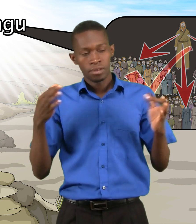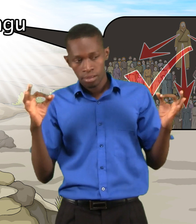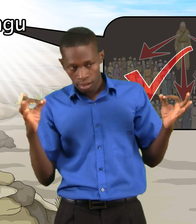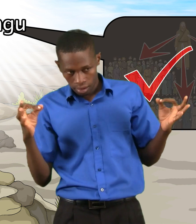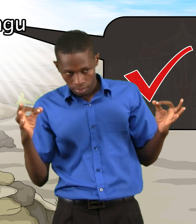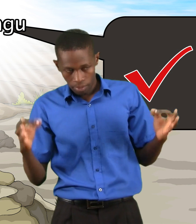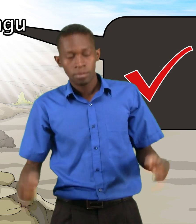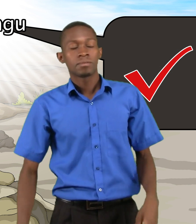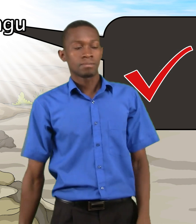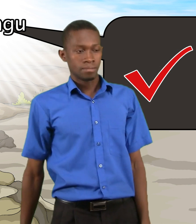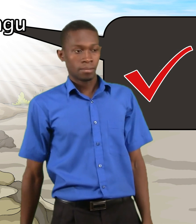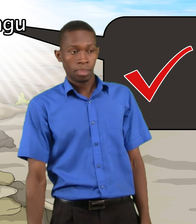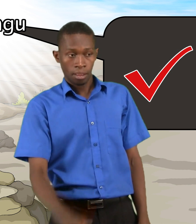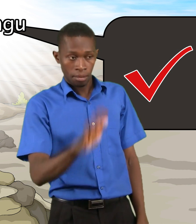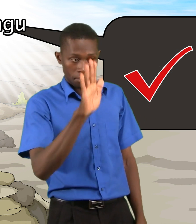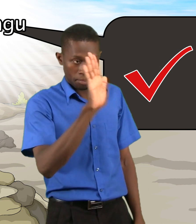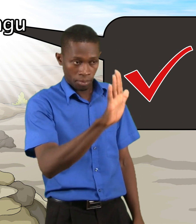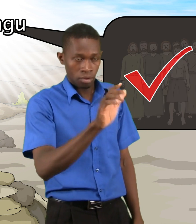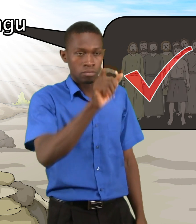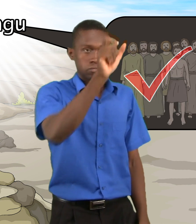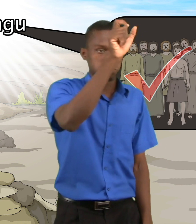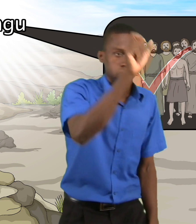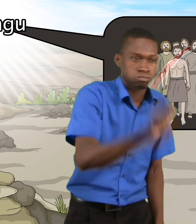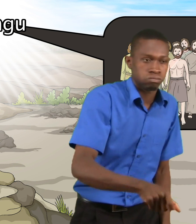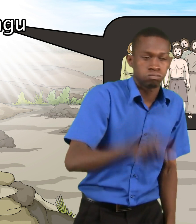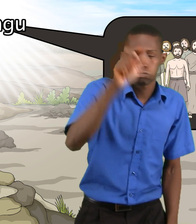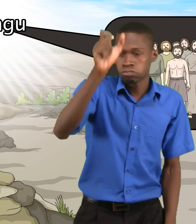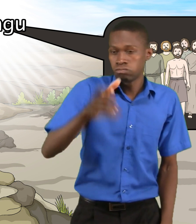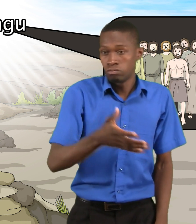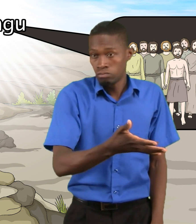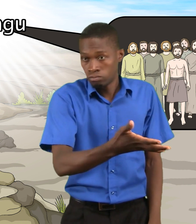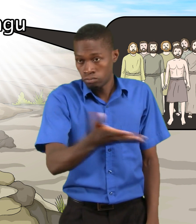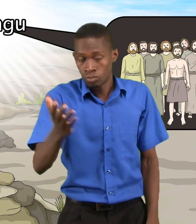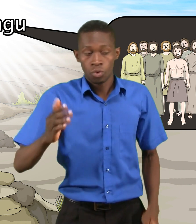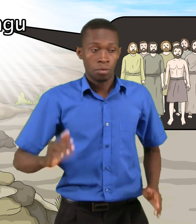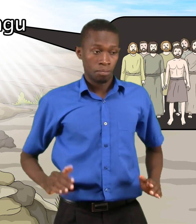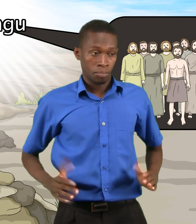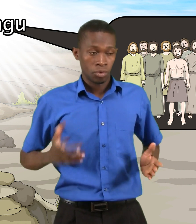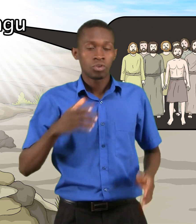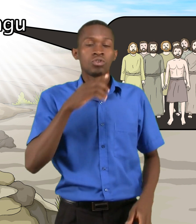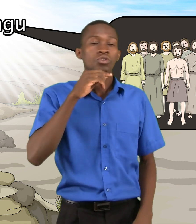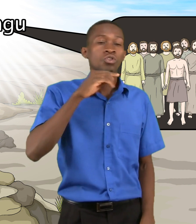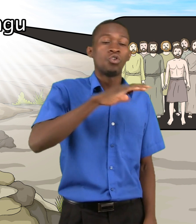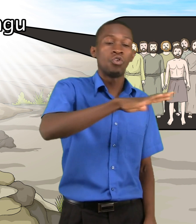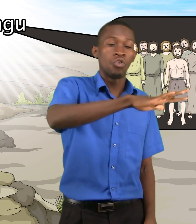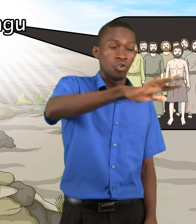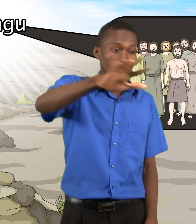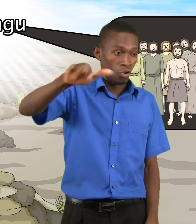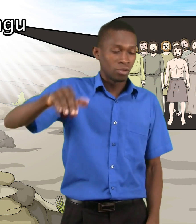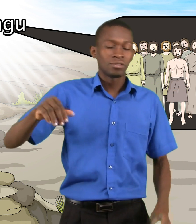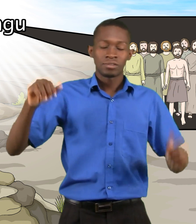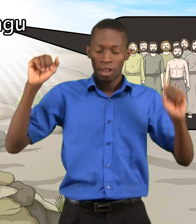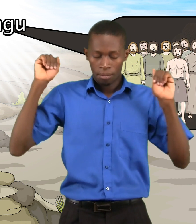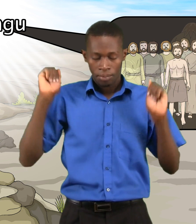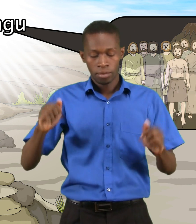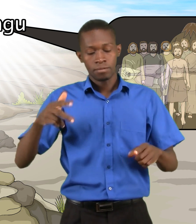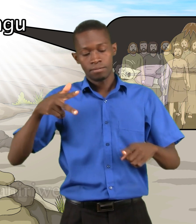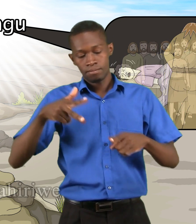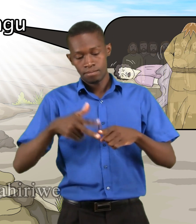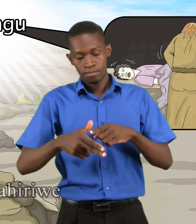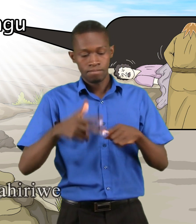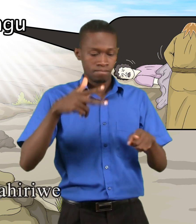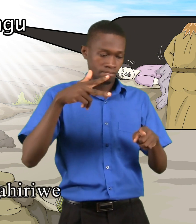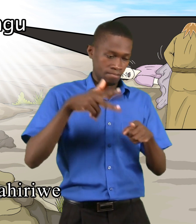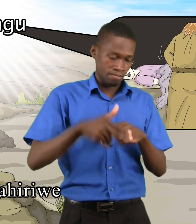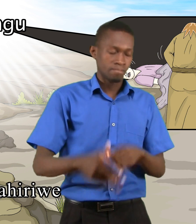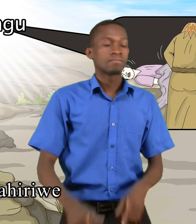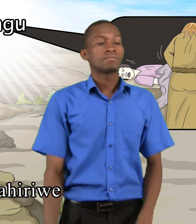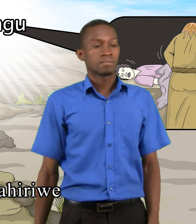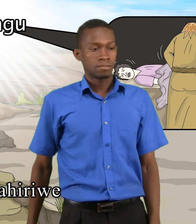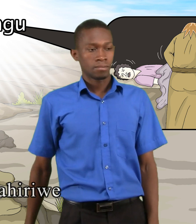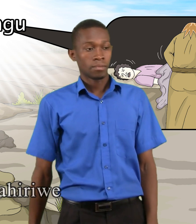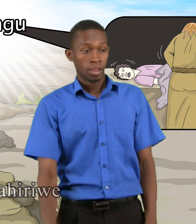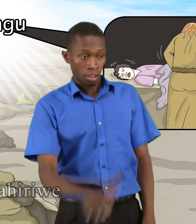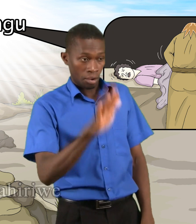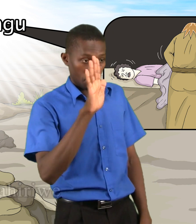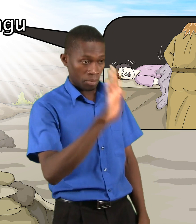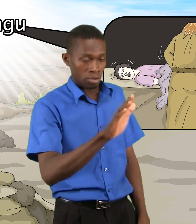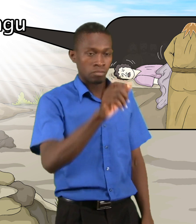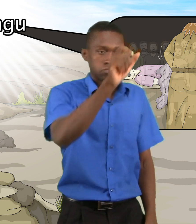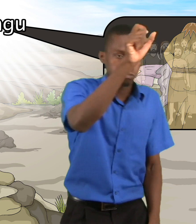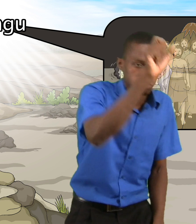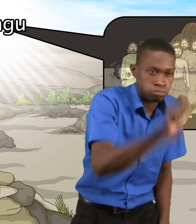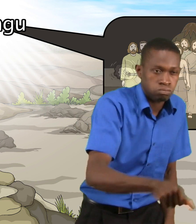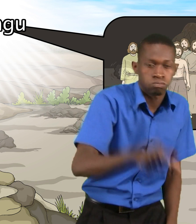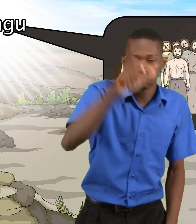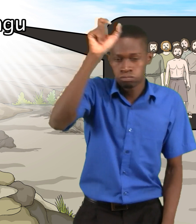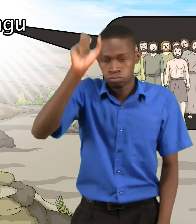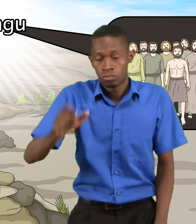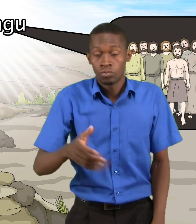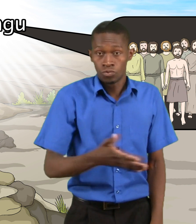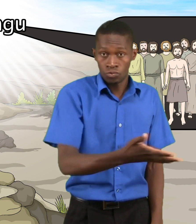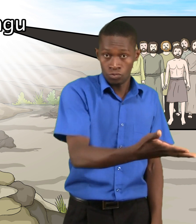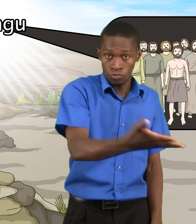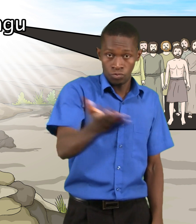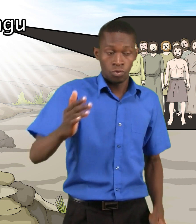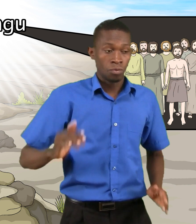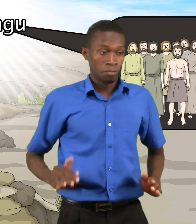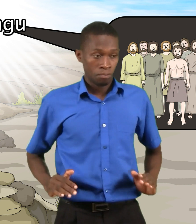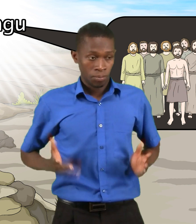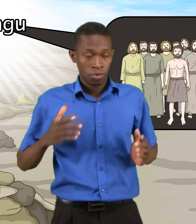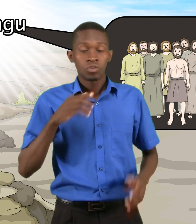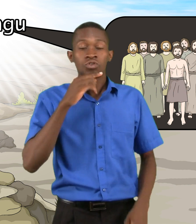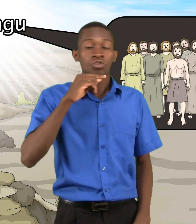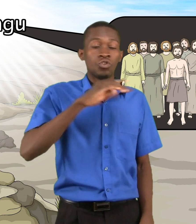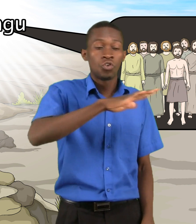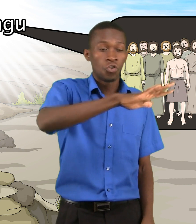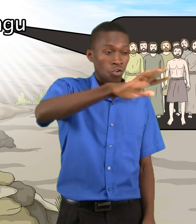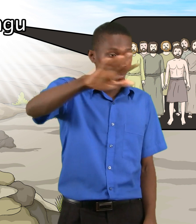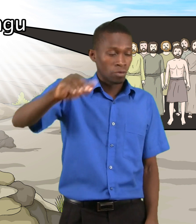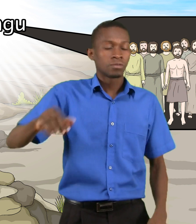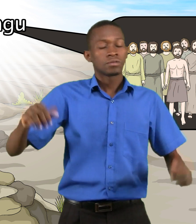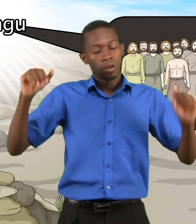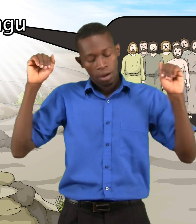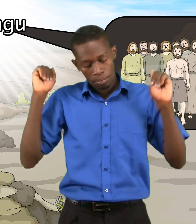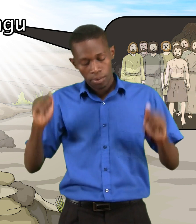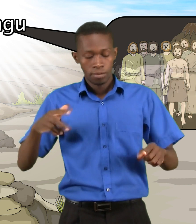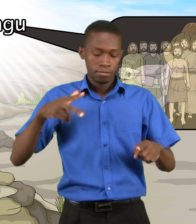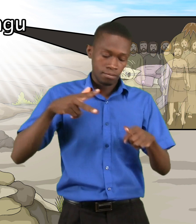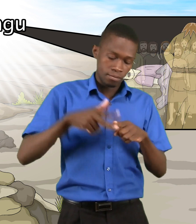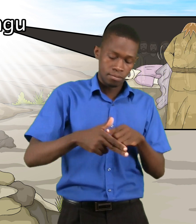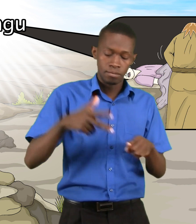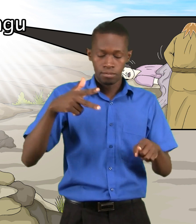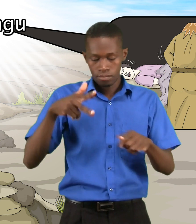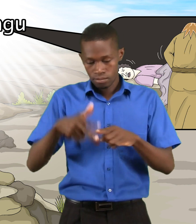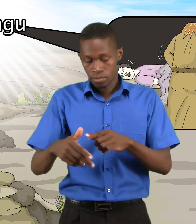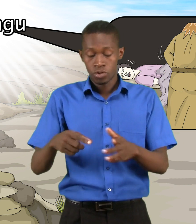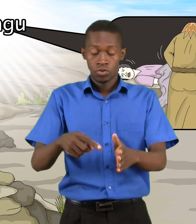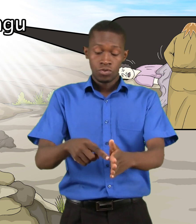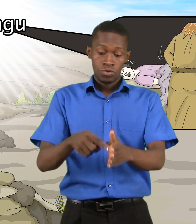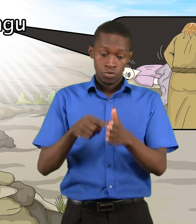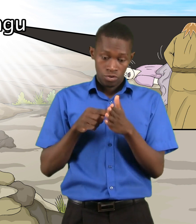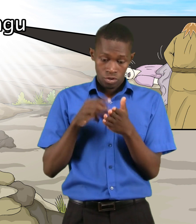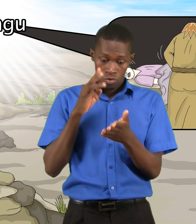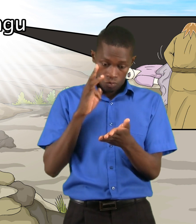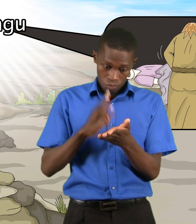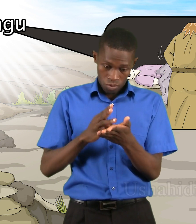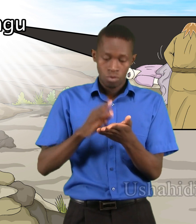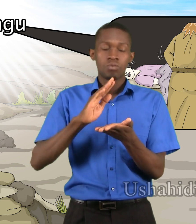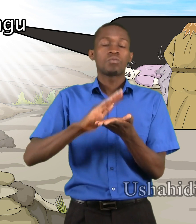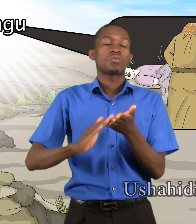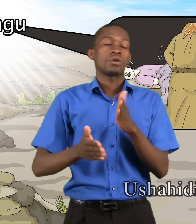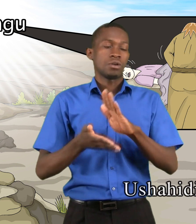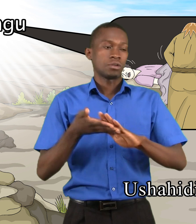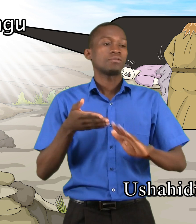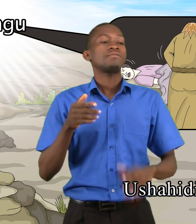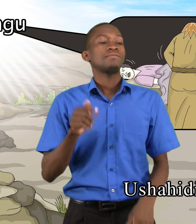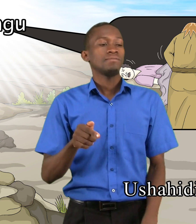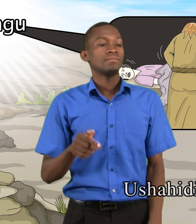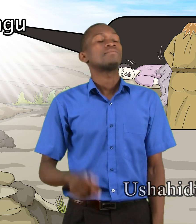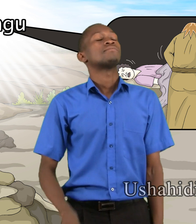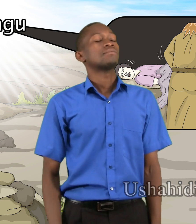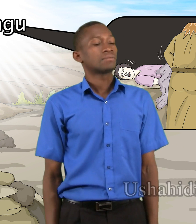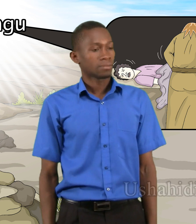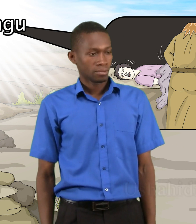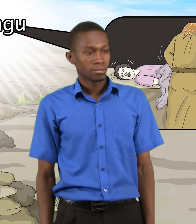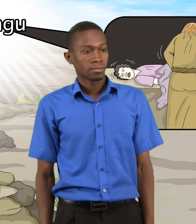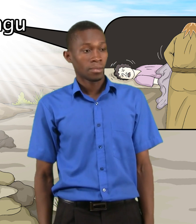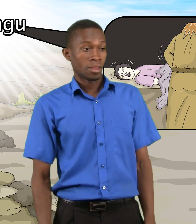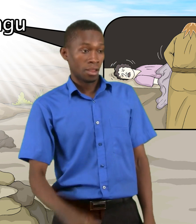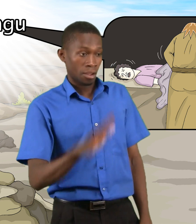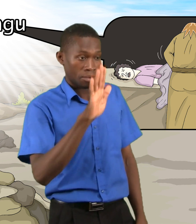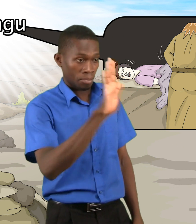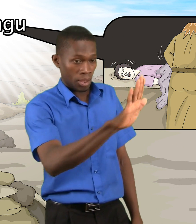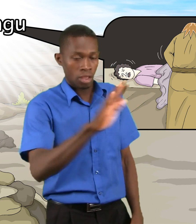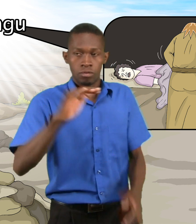This is My covenant with you and your descendants after you, which you are to keep: Every male among you must be circumcised.